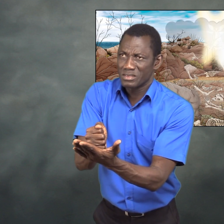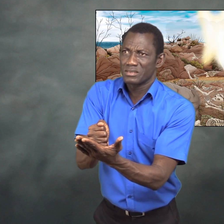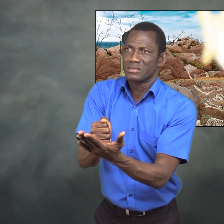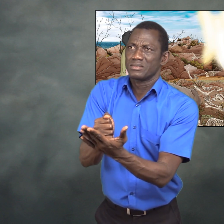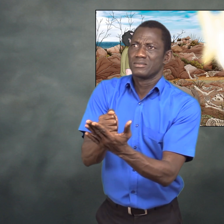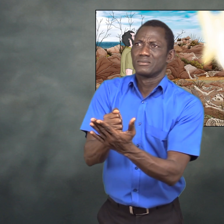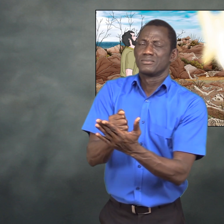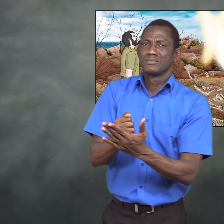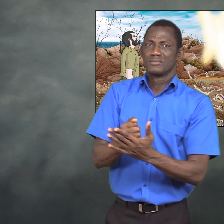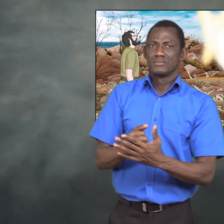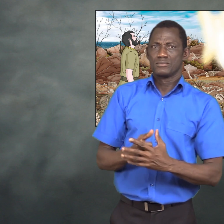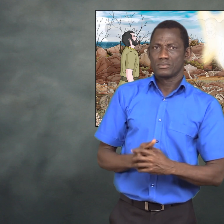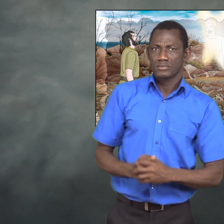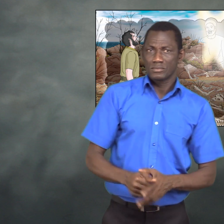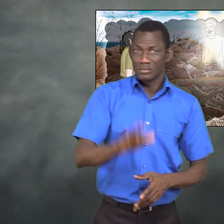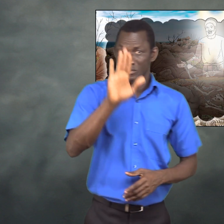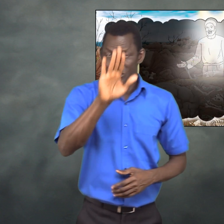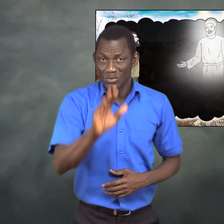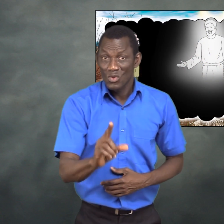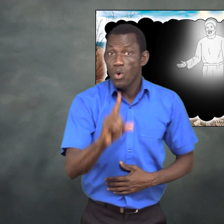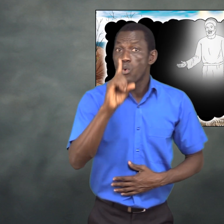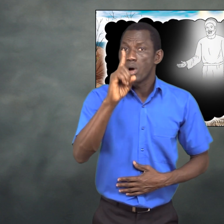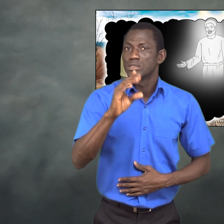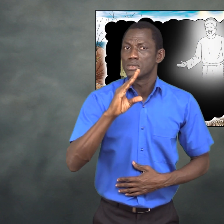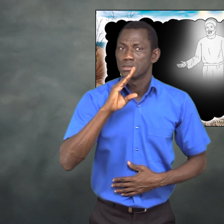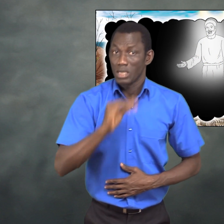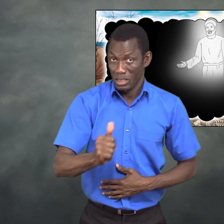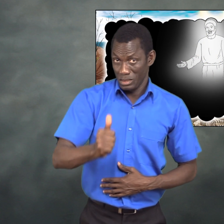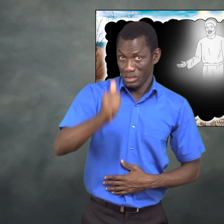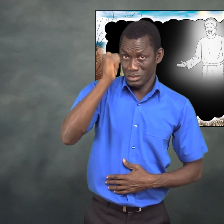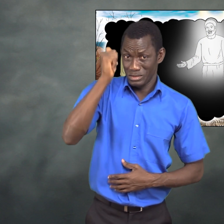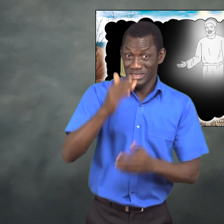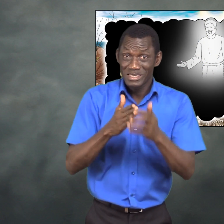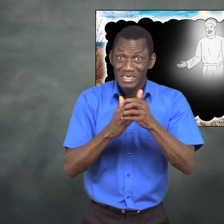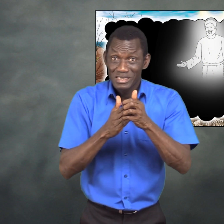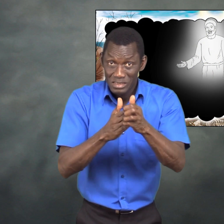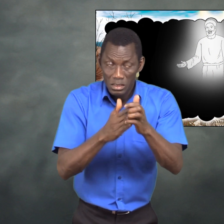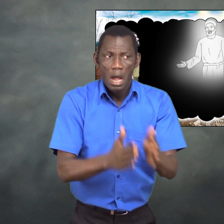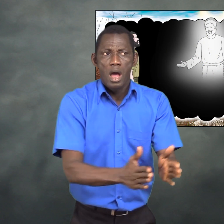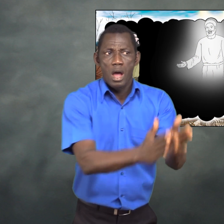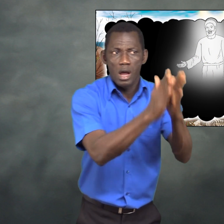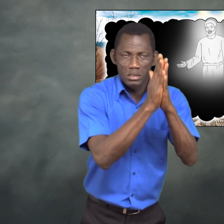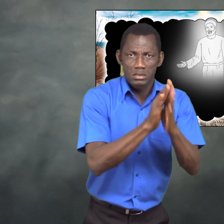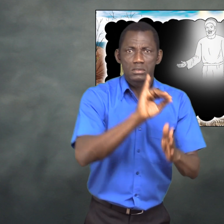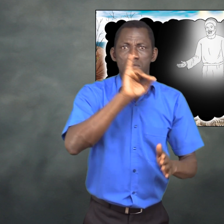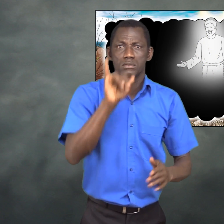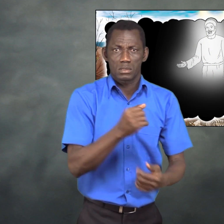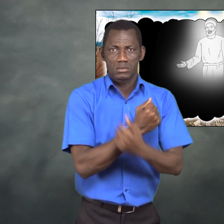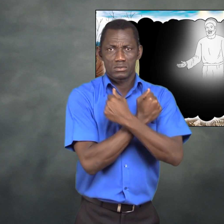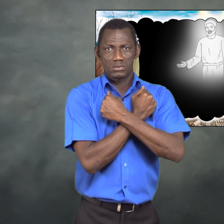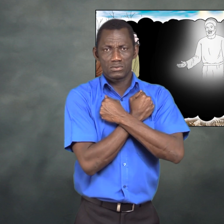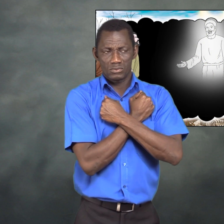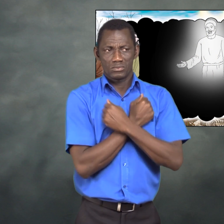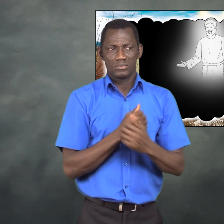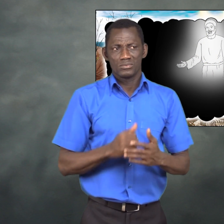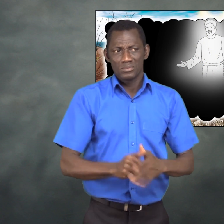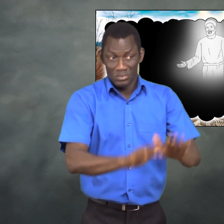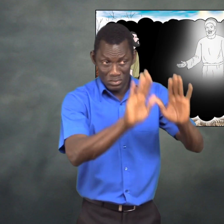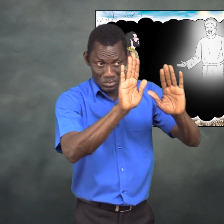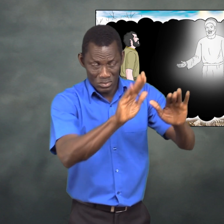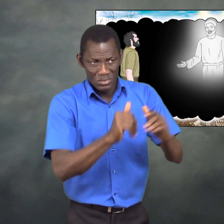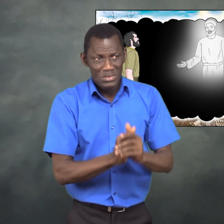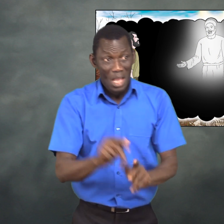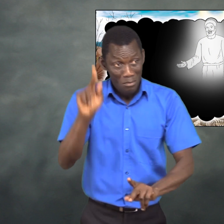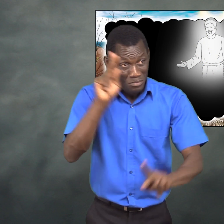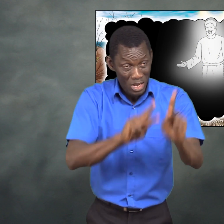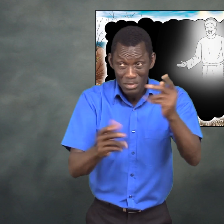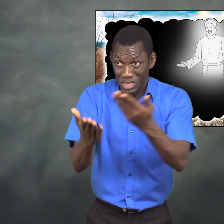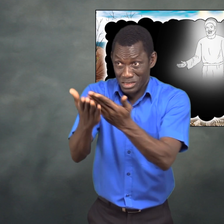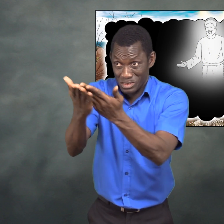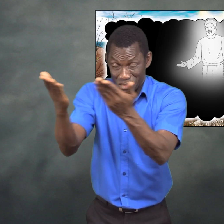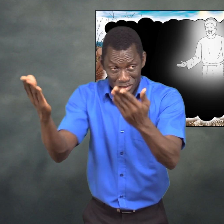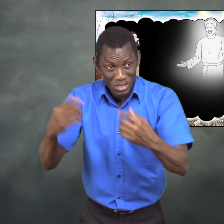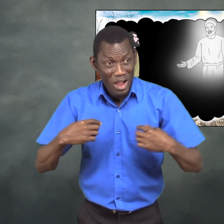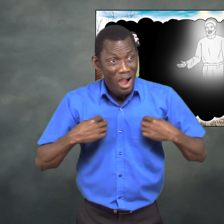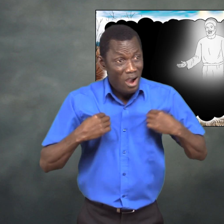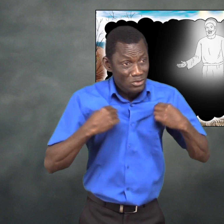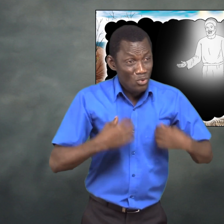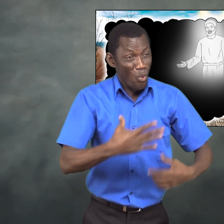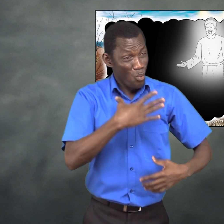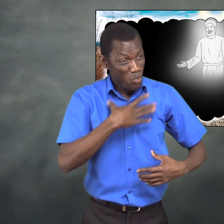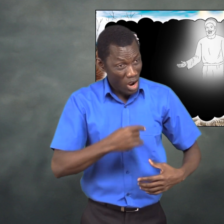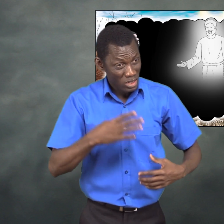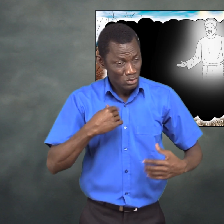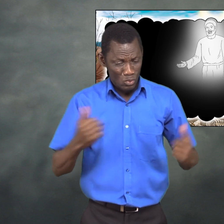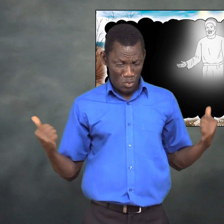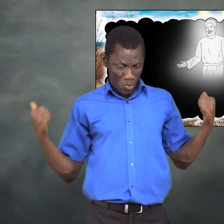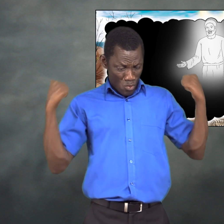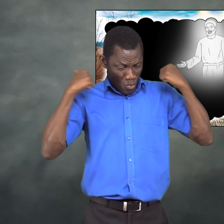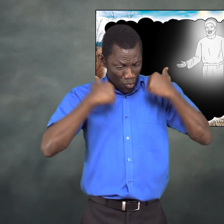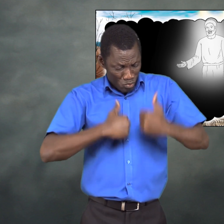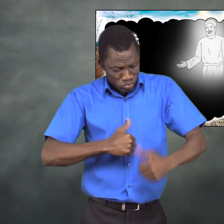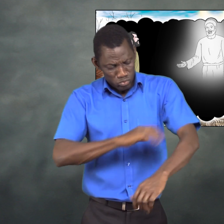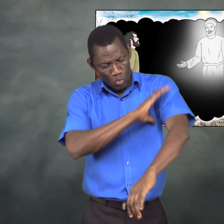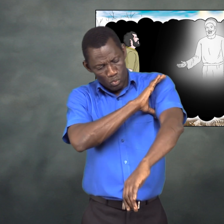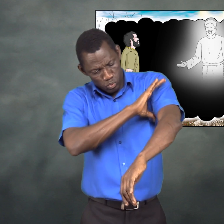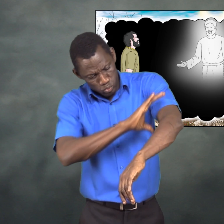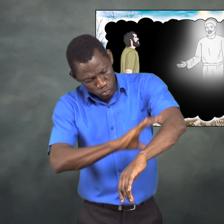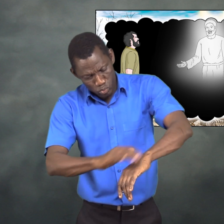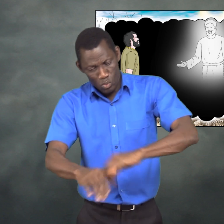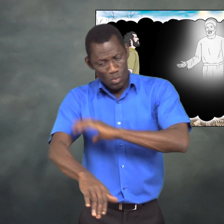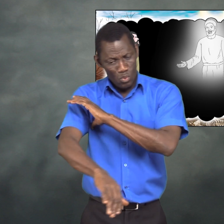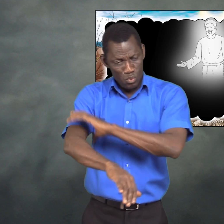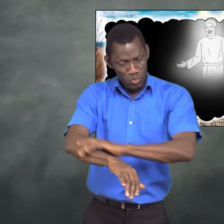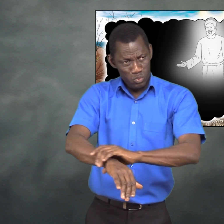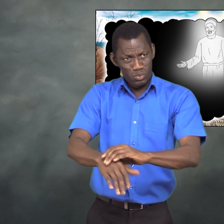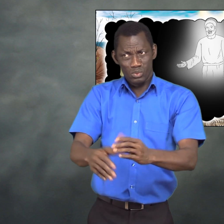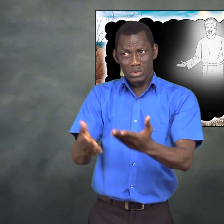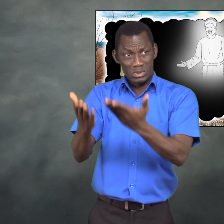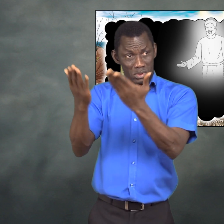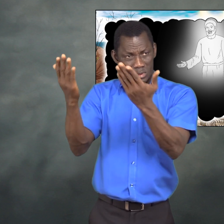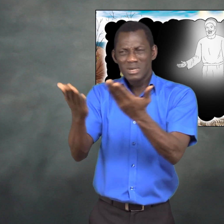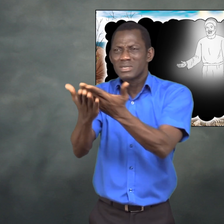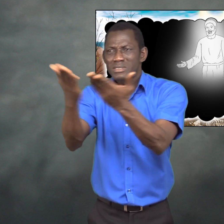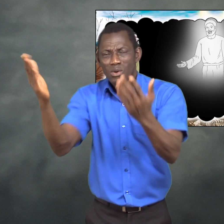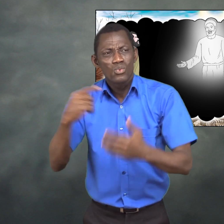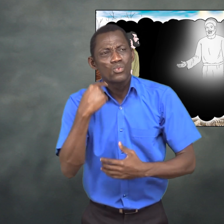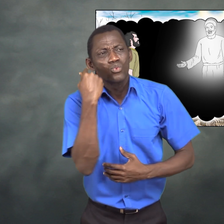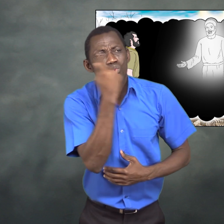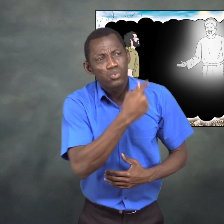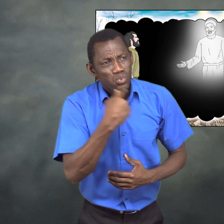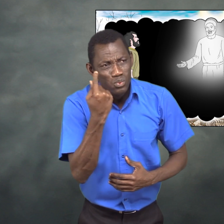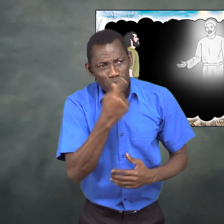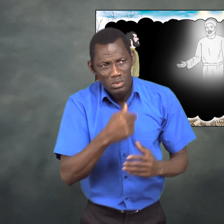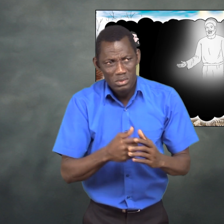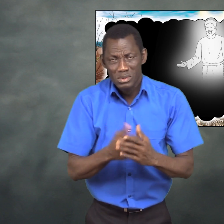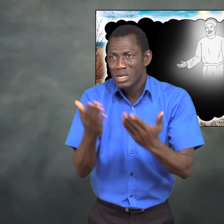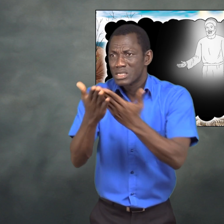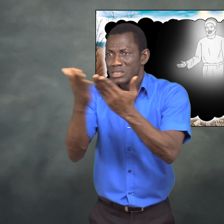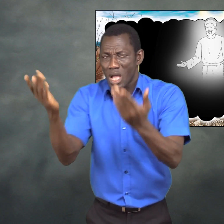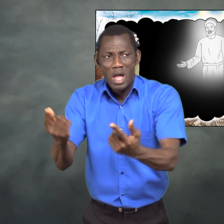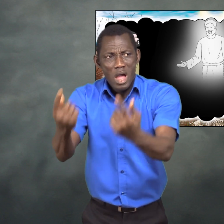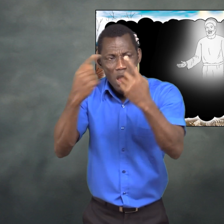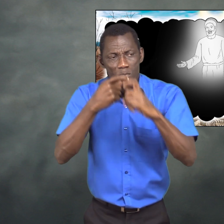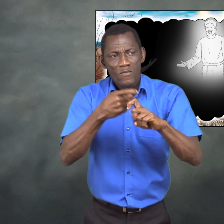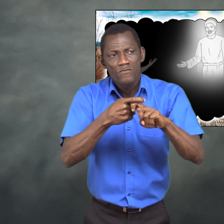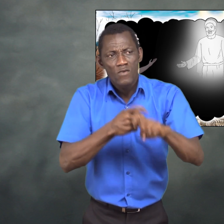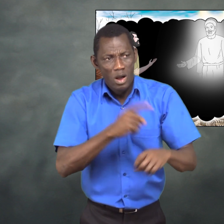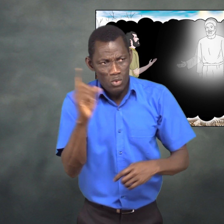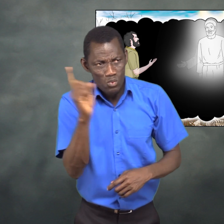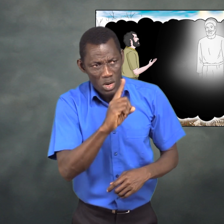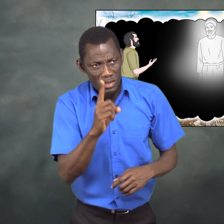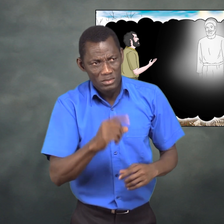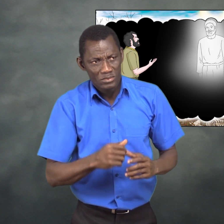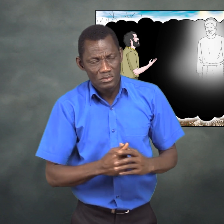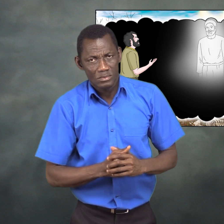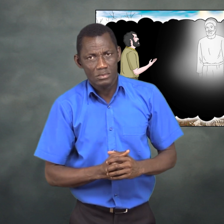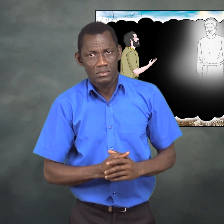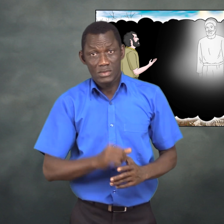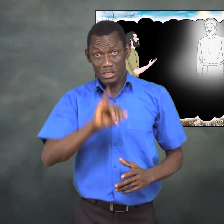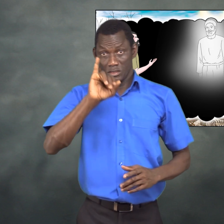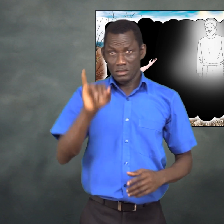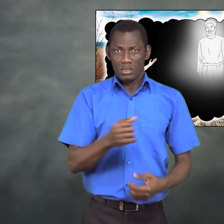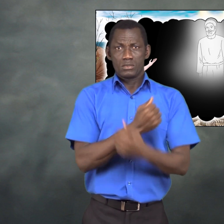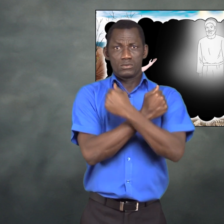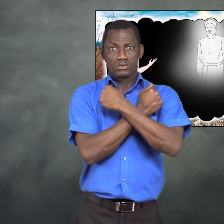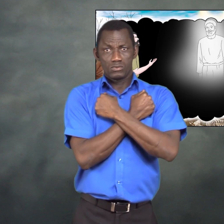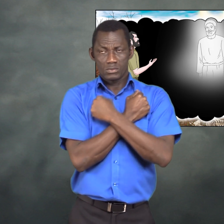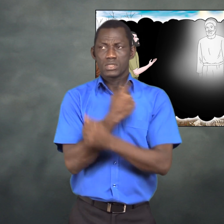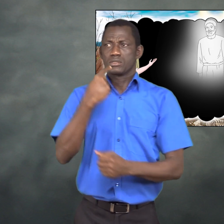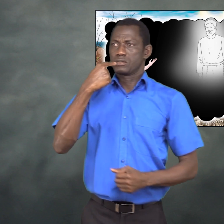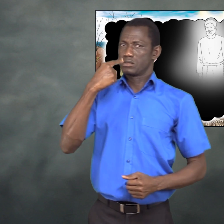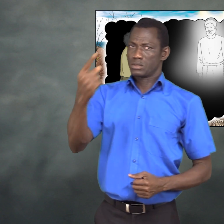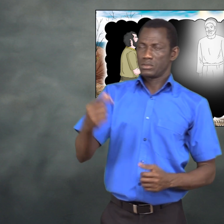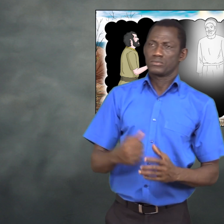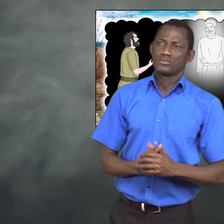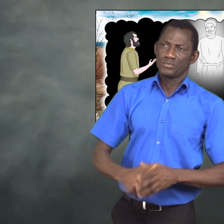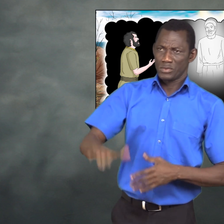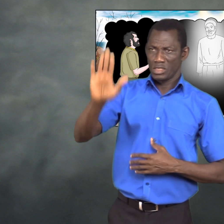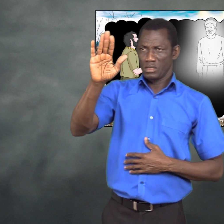Then one of the elders addressed me: “These in white robes,” he asked, “who are they, and where have they come from?”